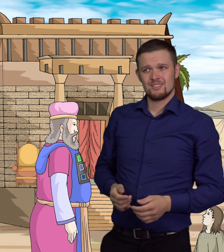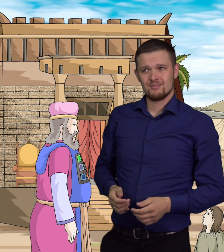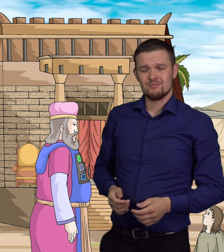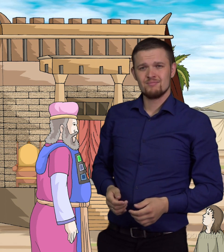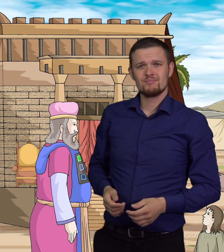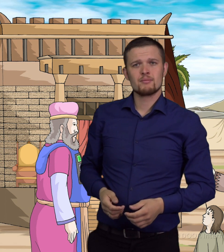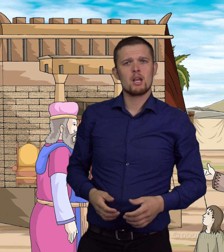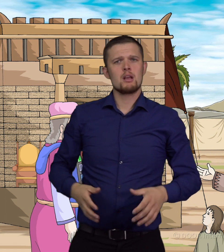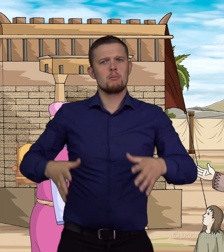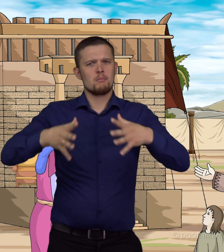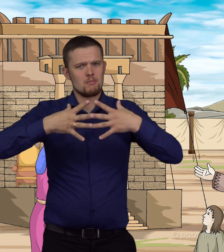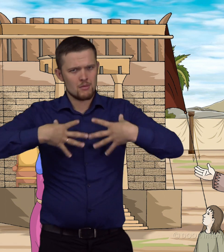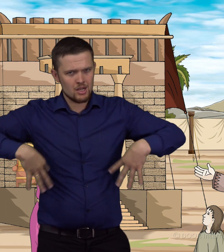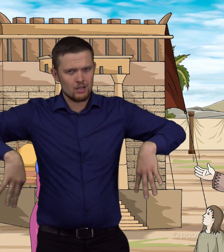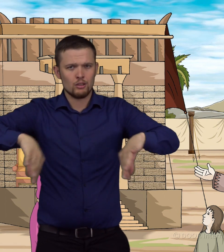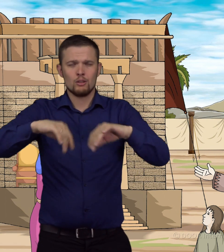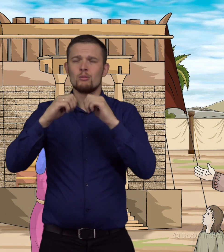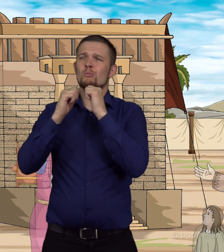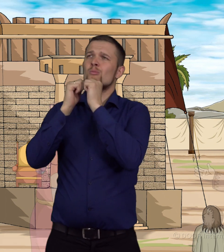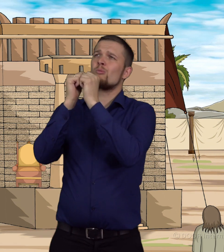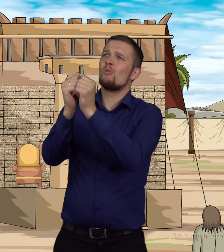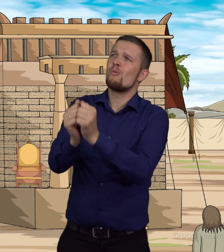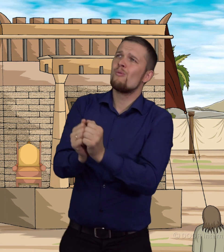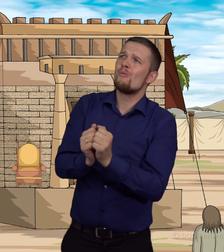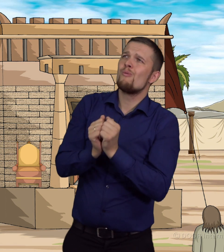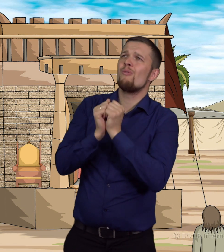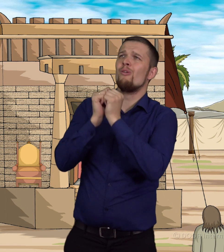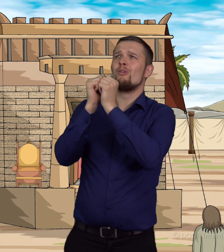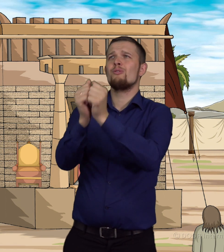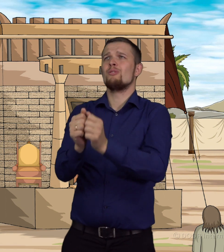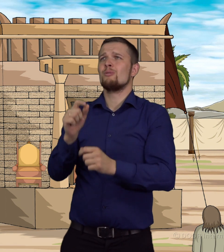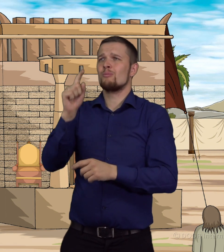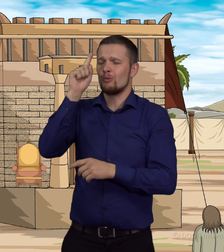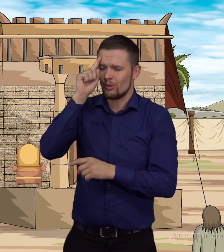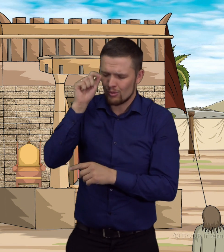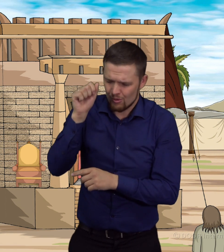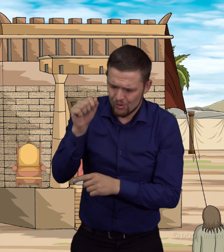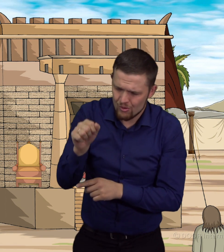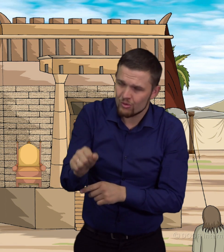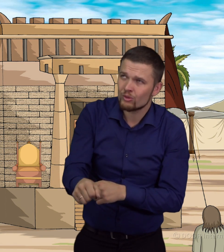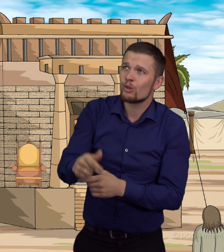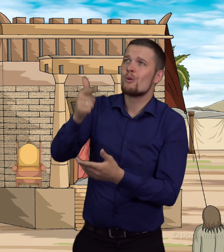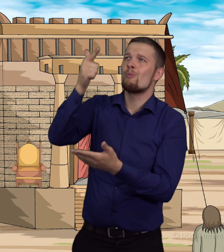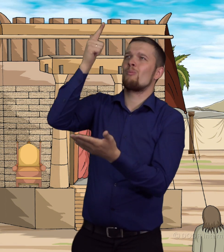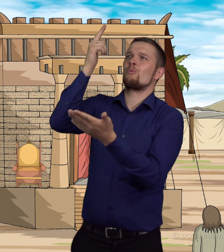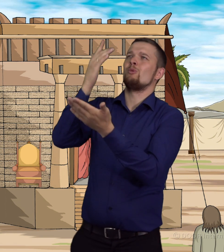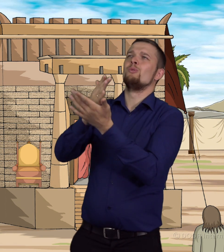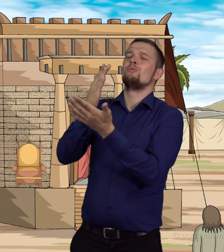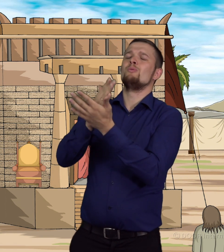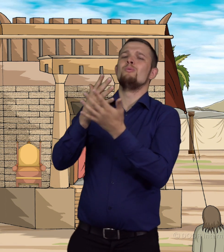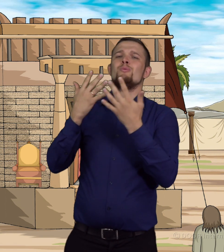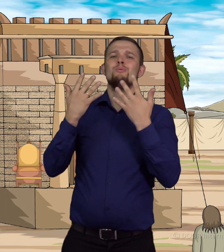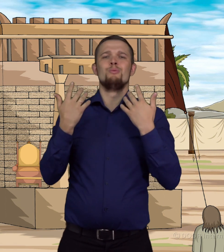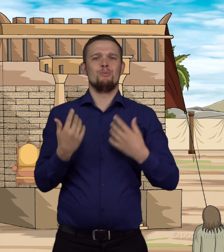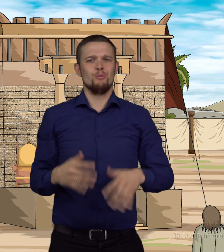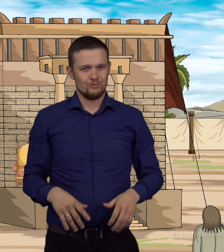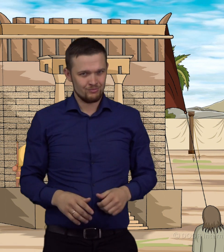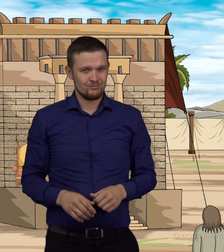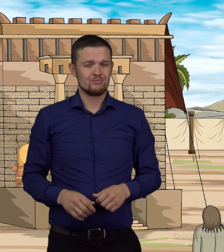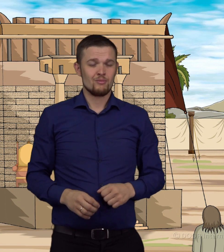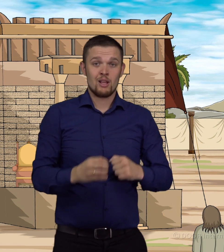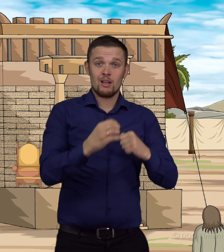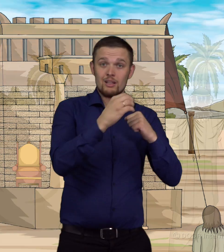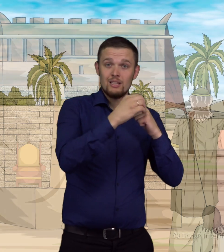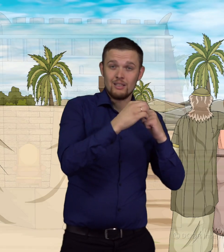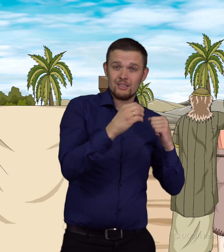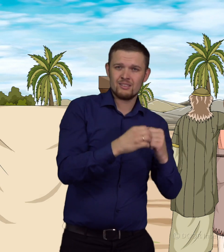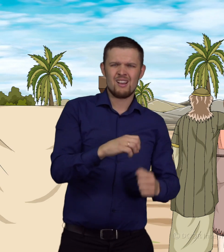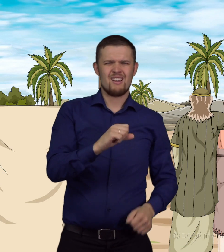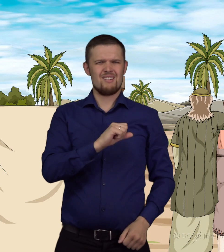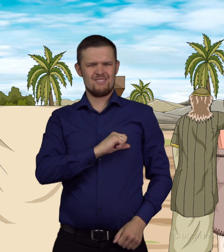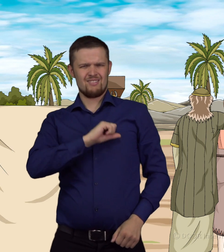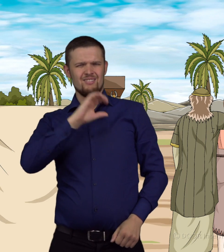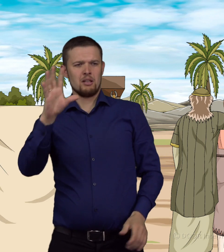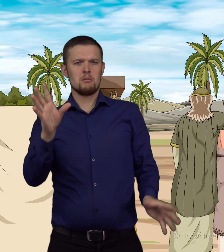At that time Hannah prayed: “My heart rejoices in the LORD in whom my horn is exalted. My mouth speaks boldly against my enemies, for I rejoice in Your salvation.